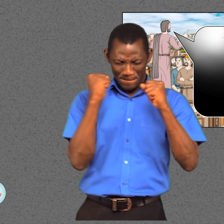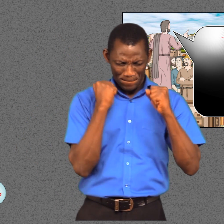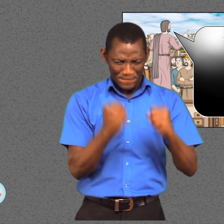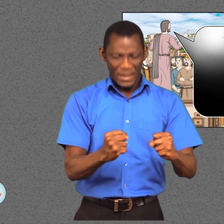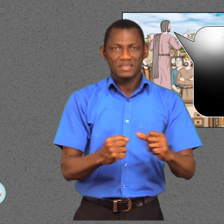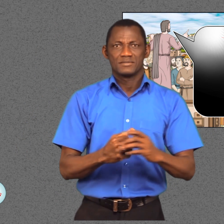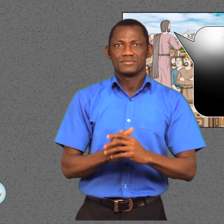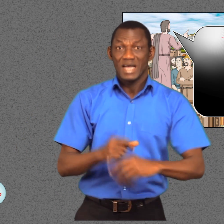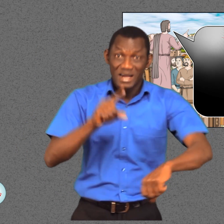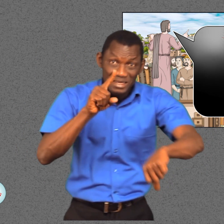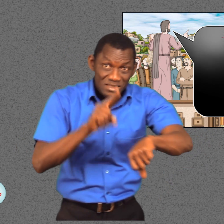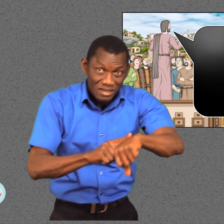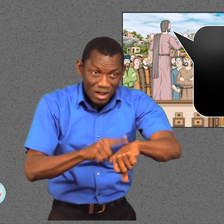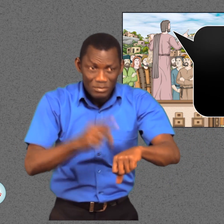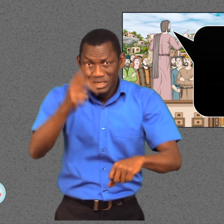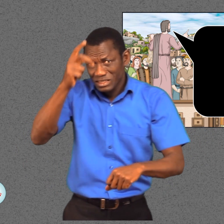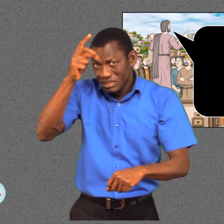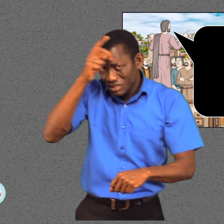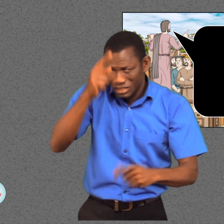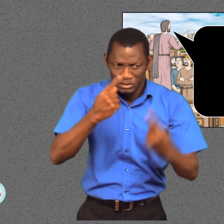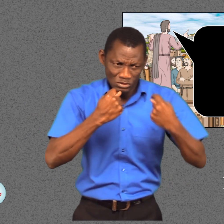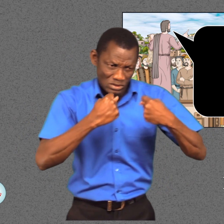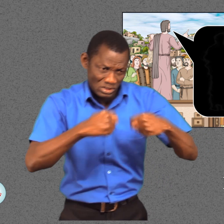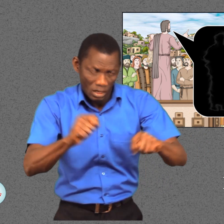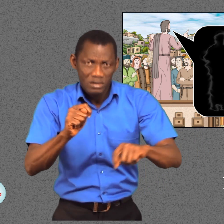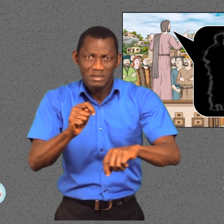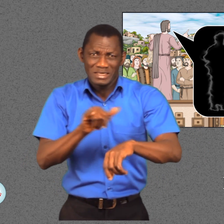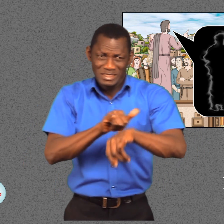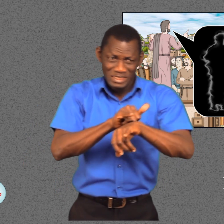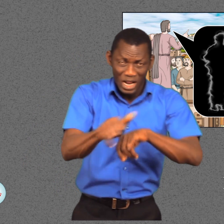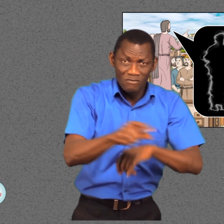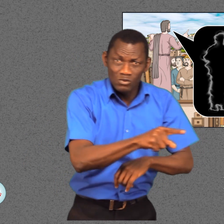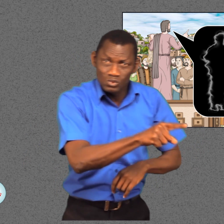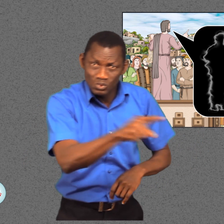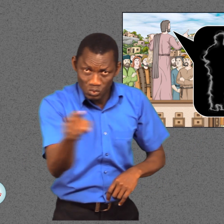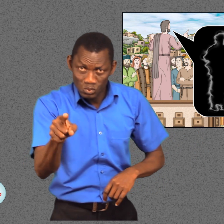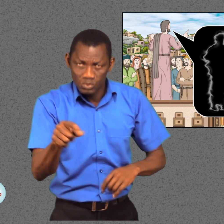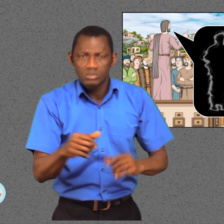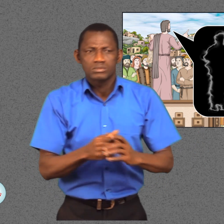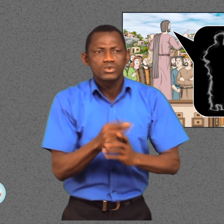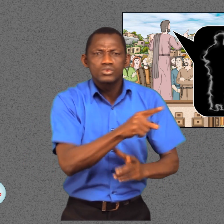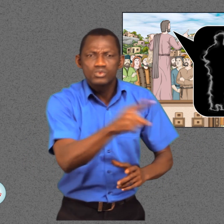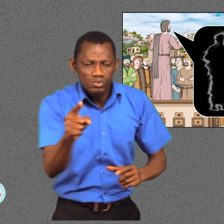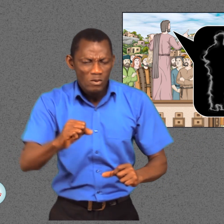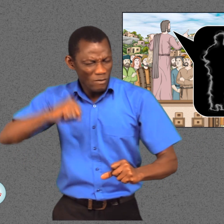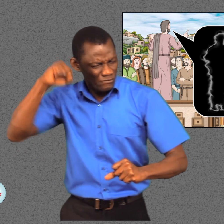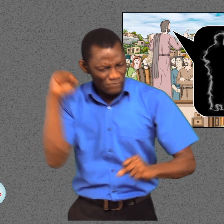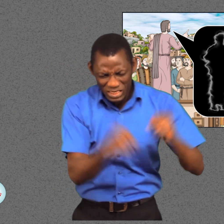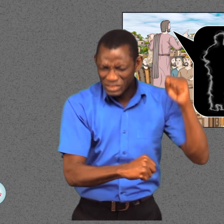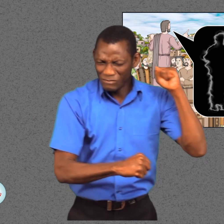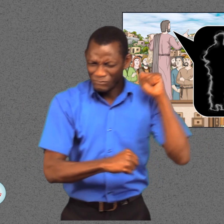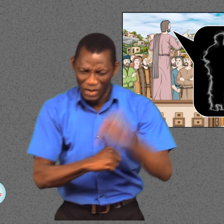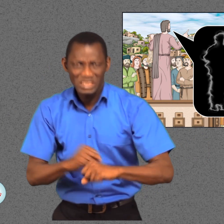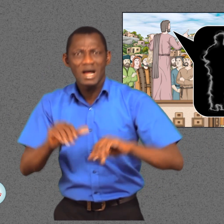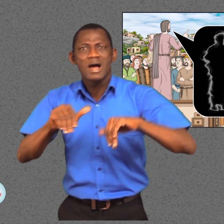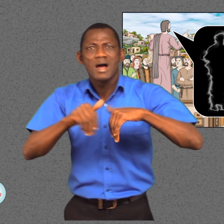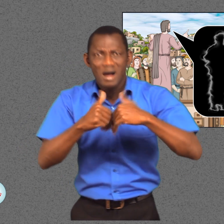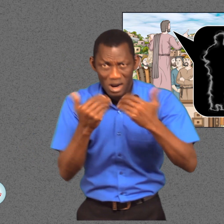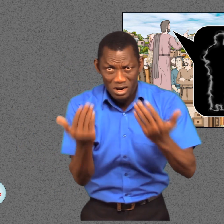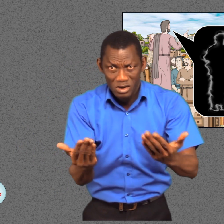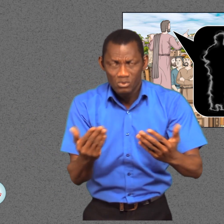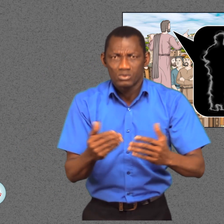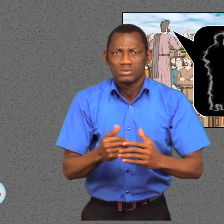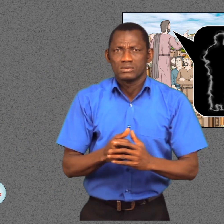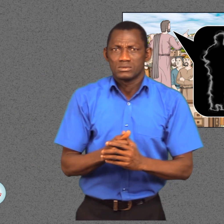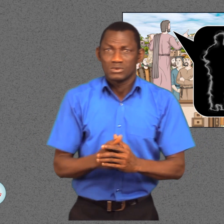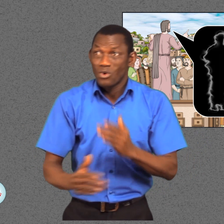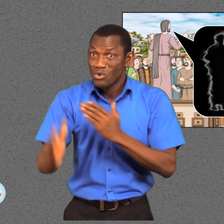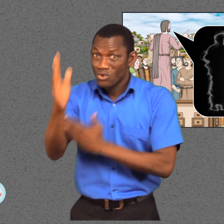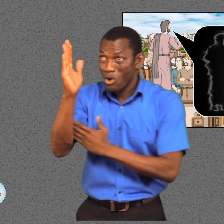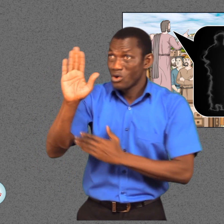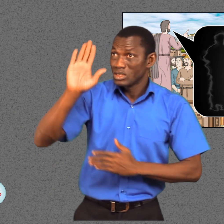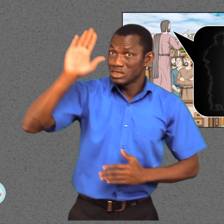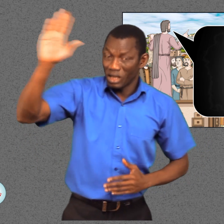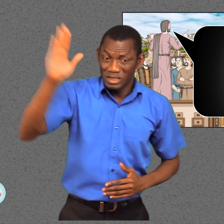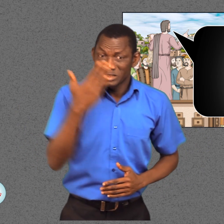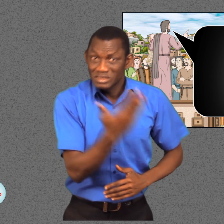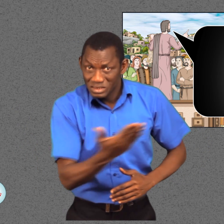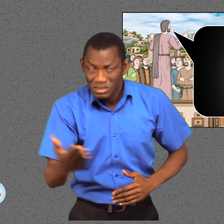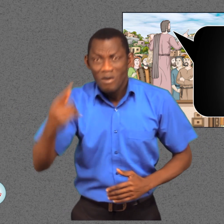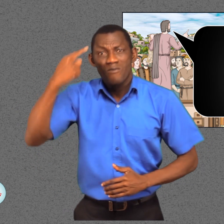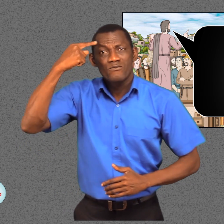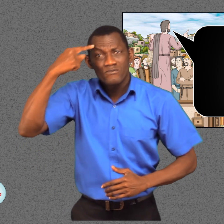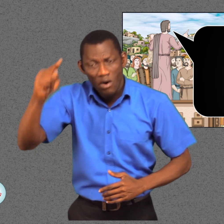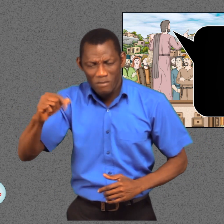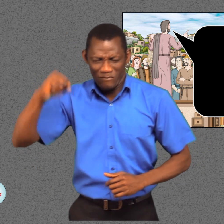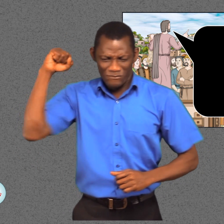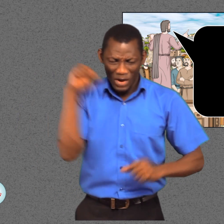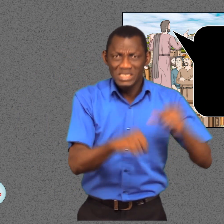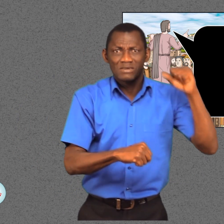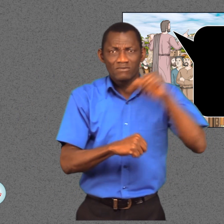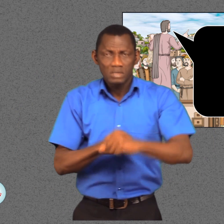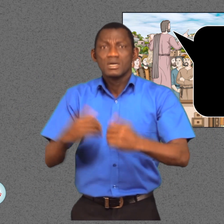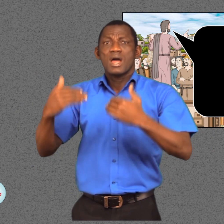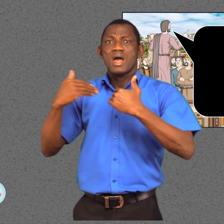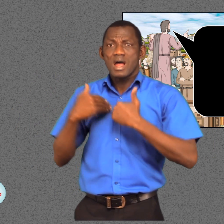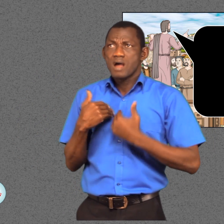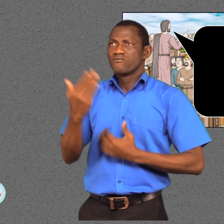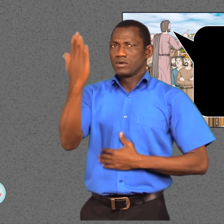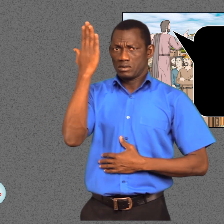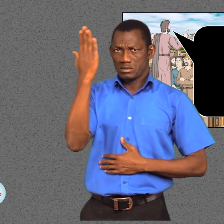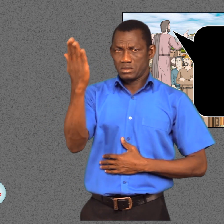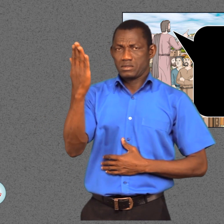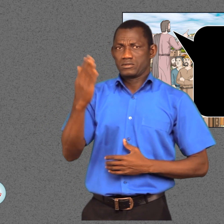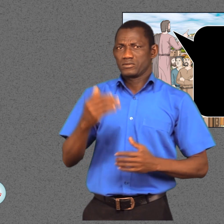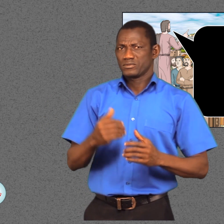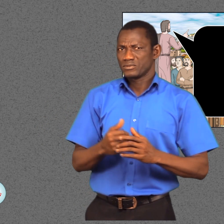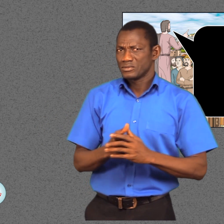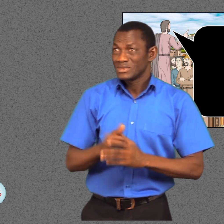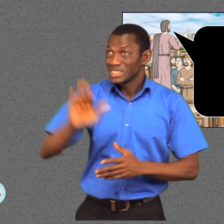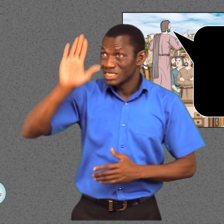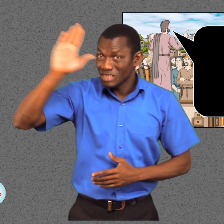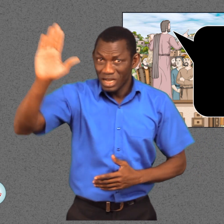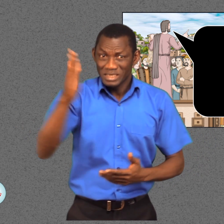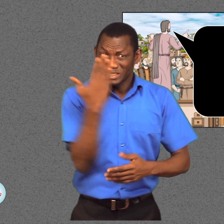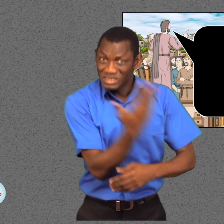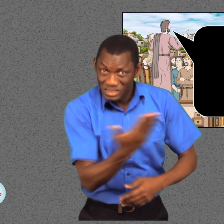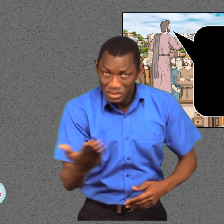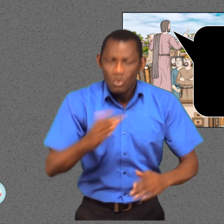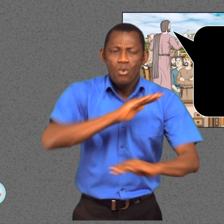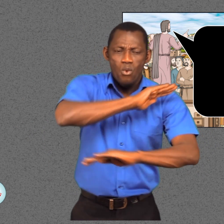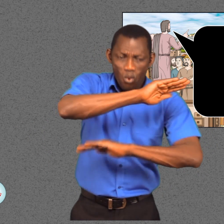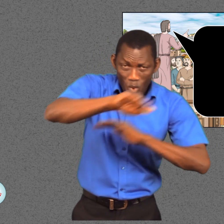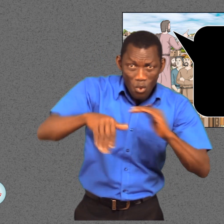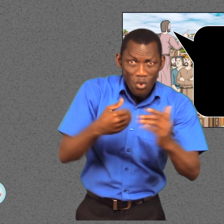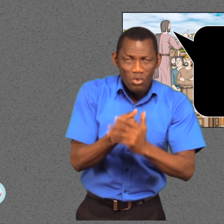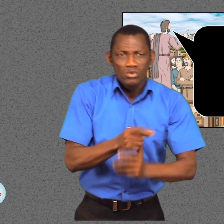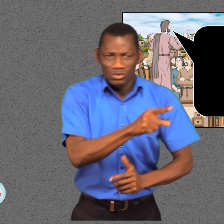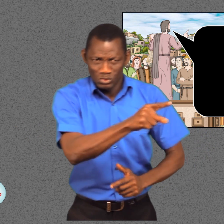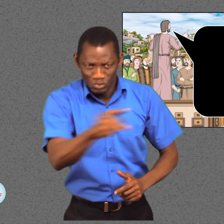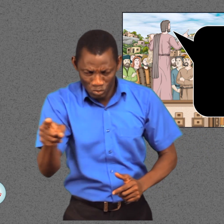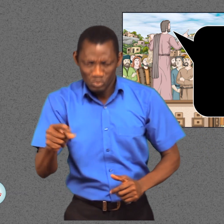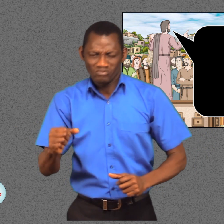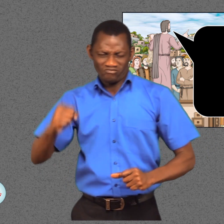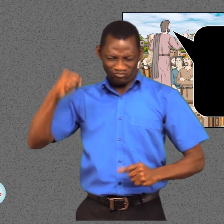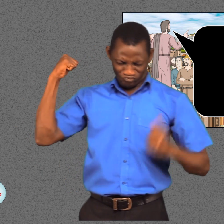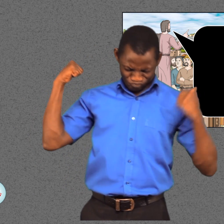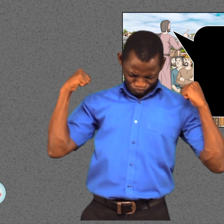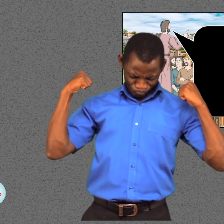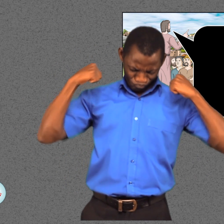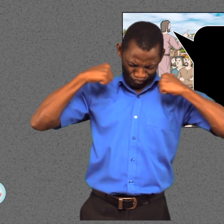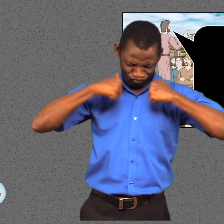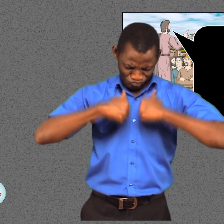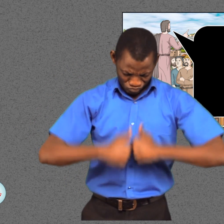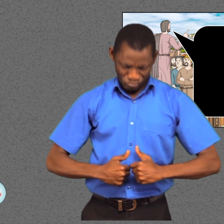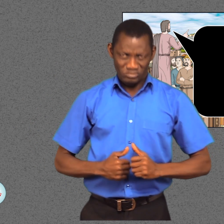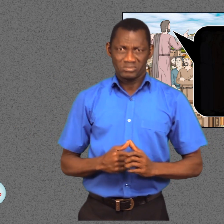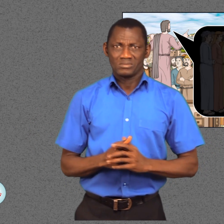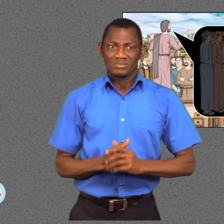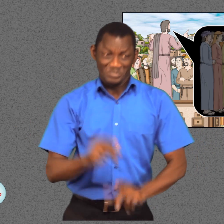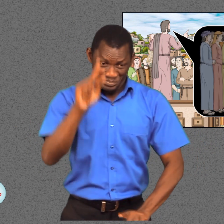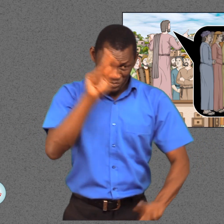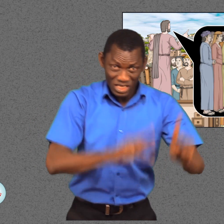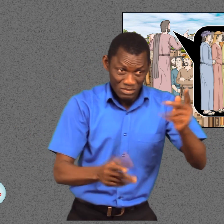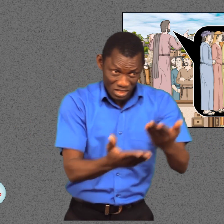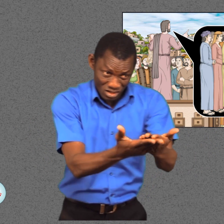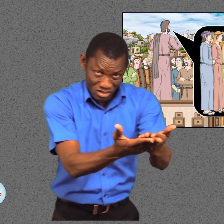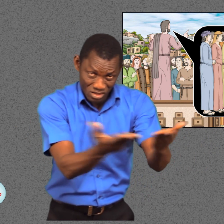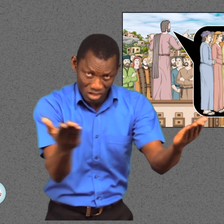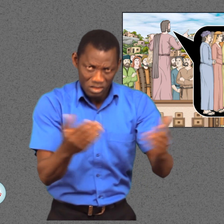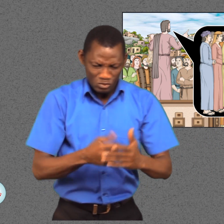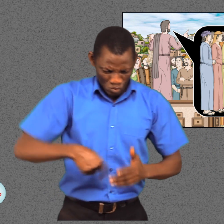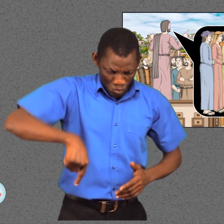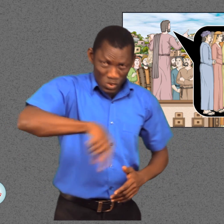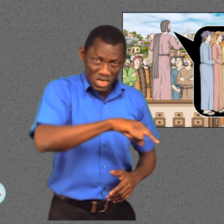Put on the full armor of God, so that you can make your stand against the devil’s schemes.